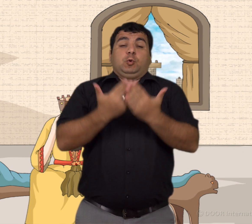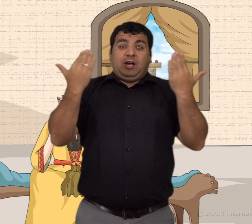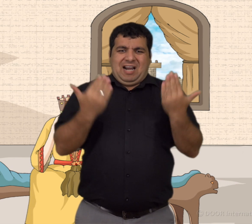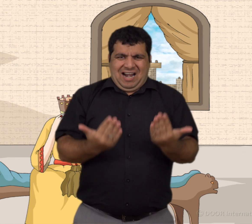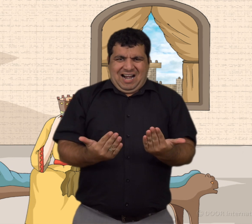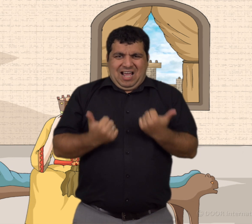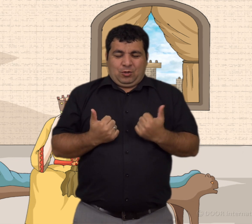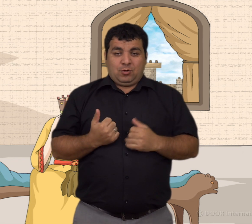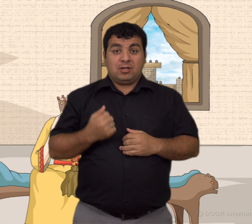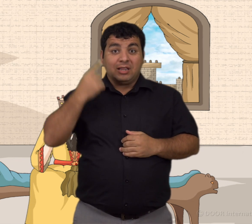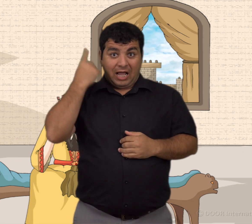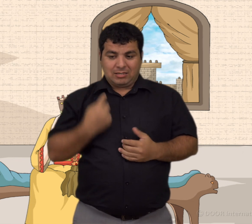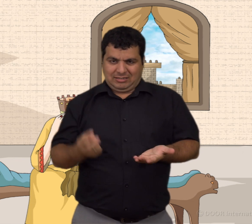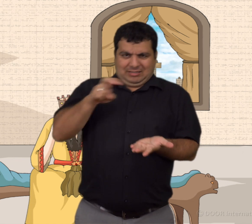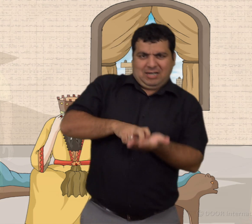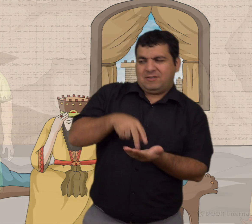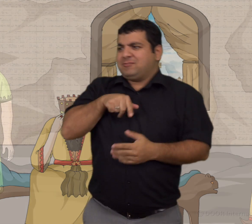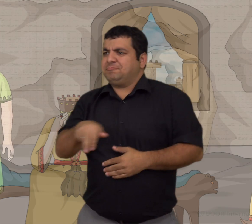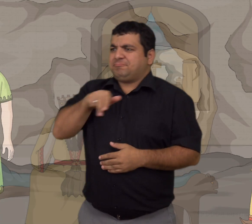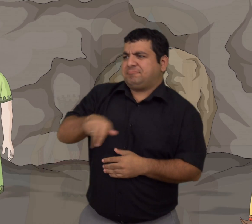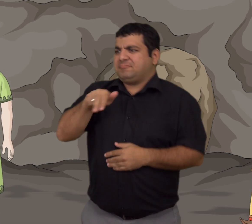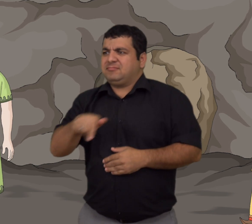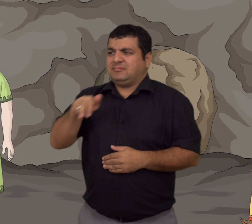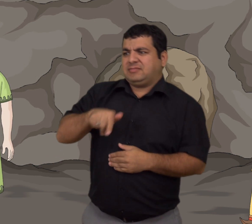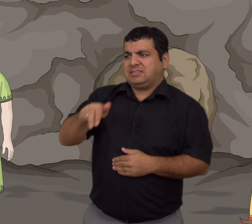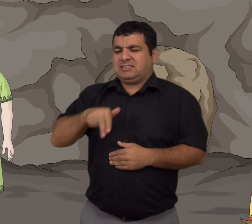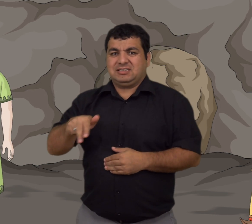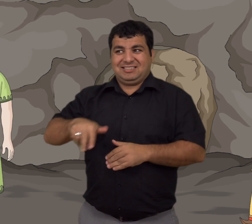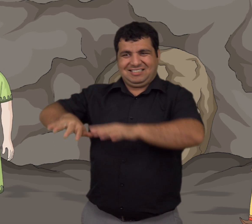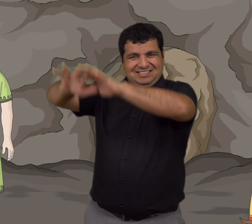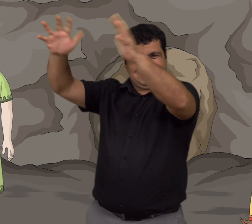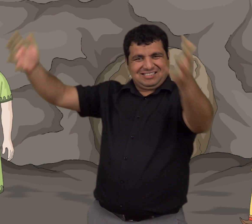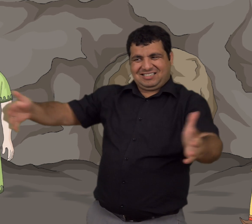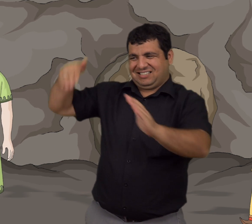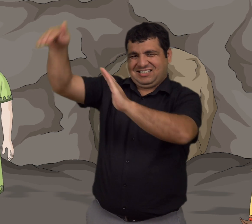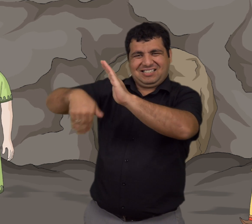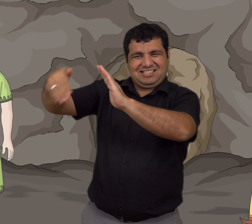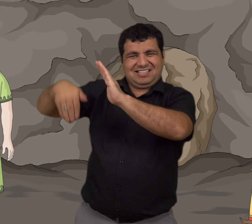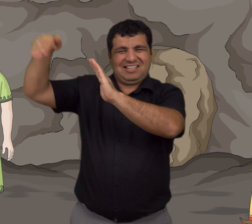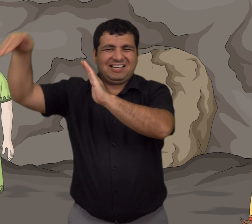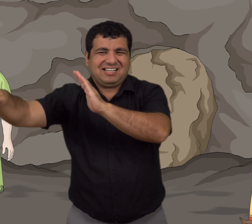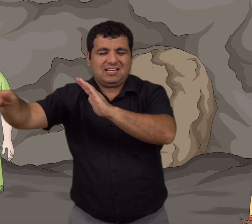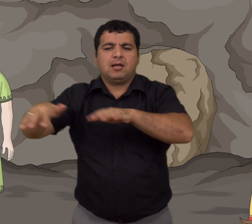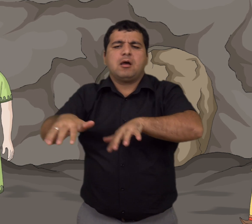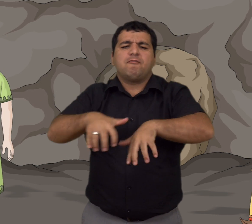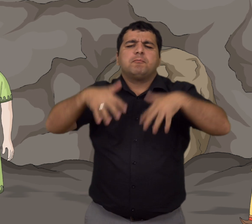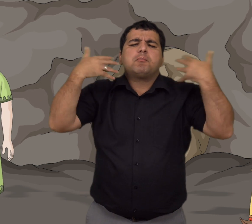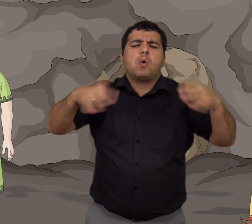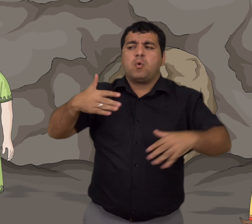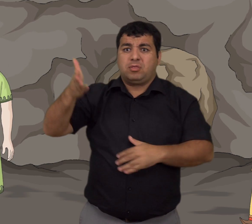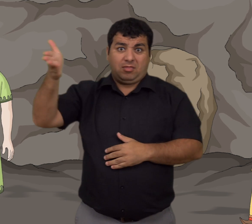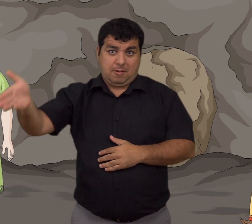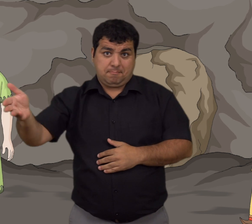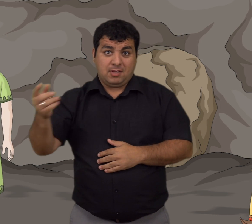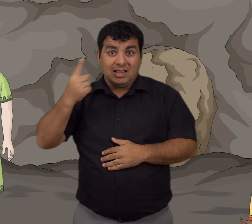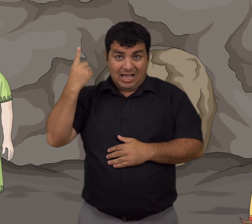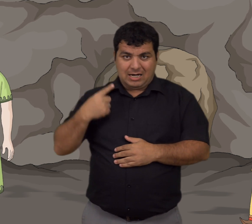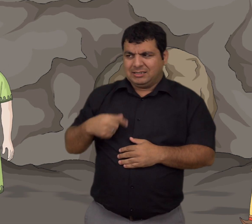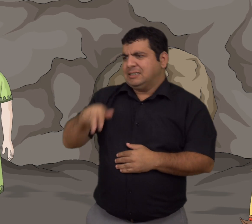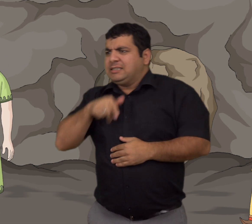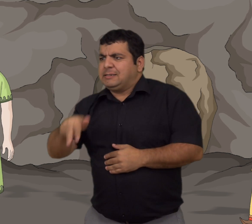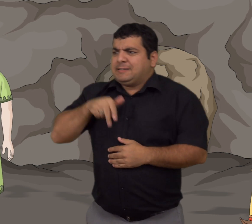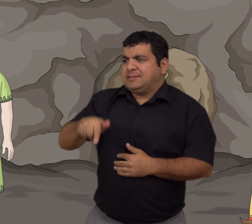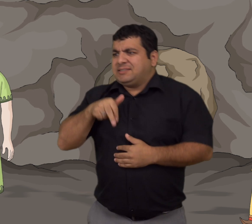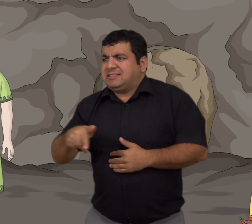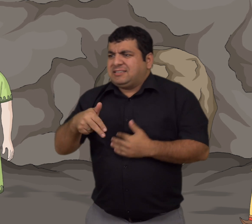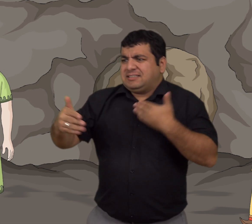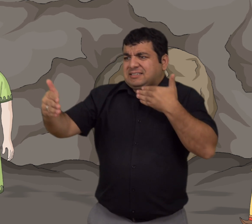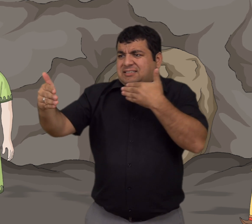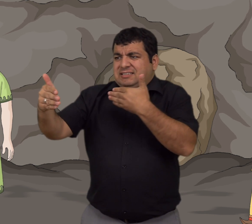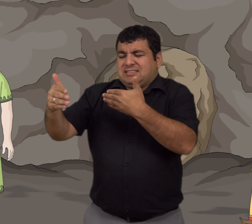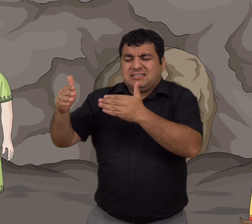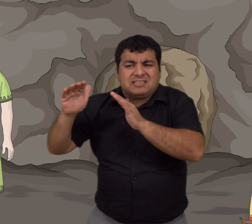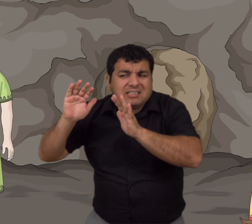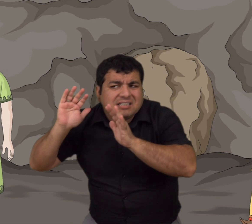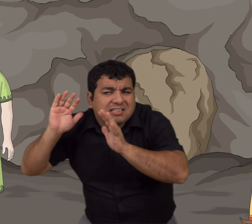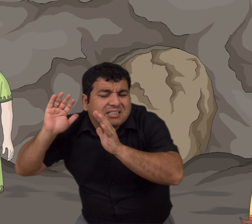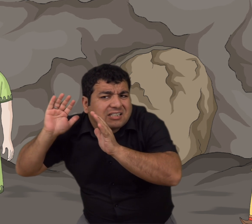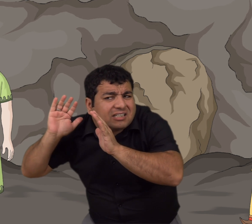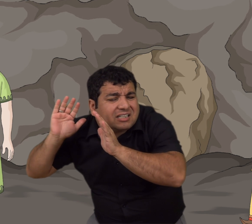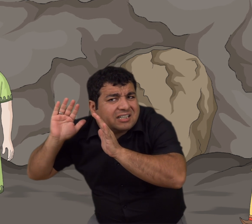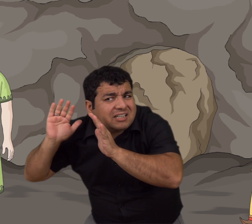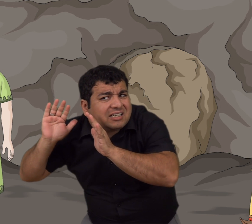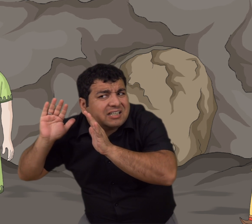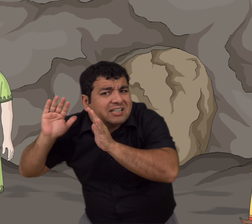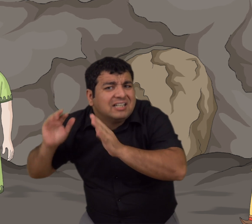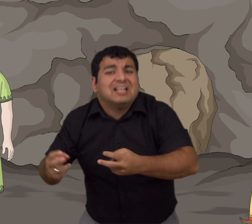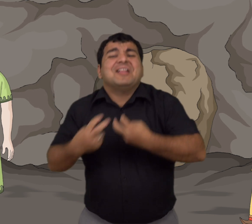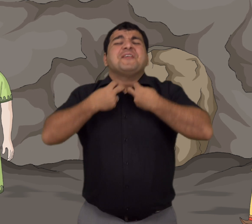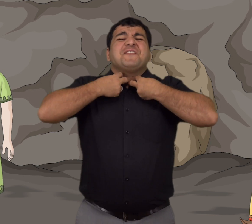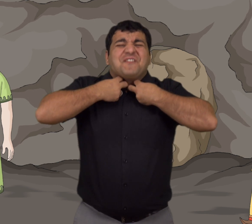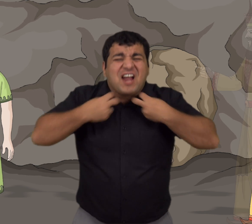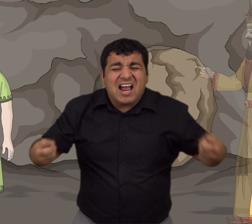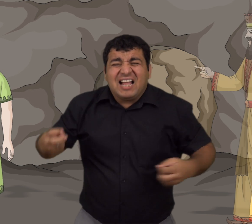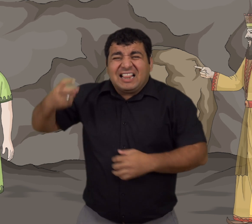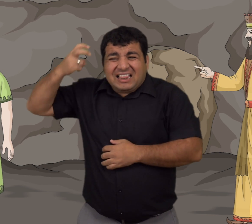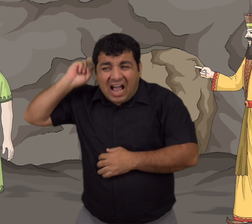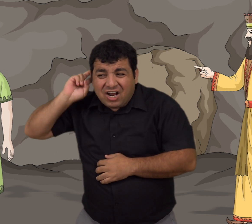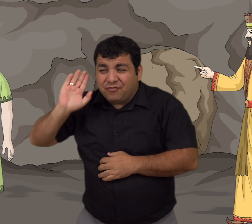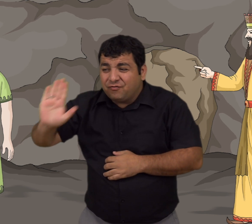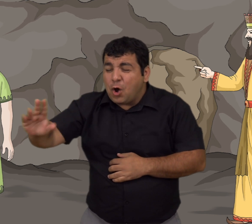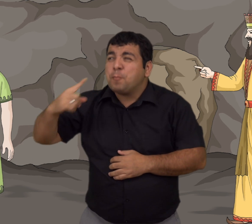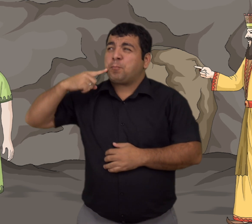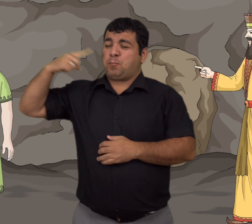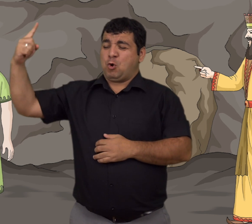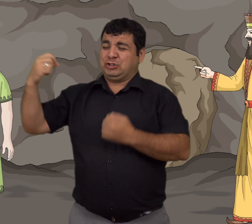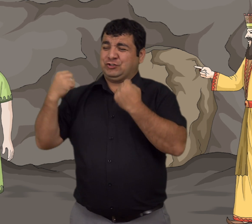At the first light of dawn, the king got up and hurried to the den of lions.